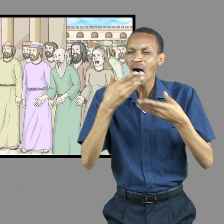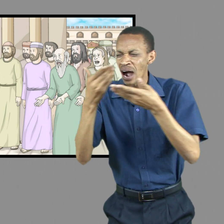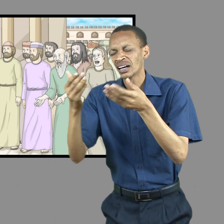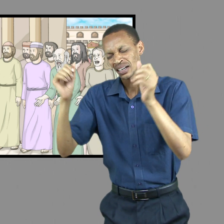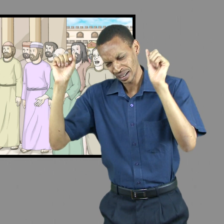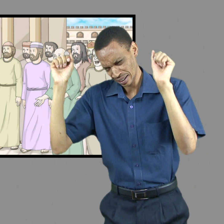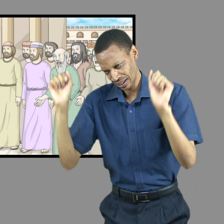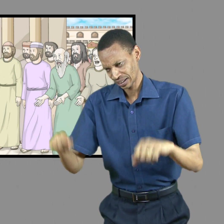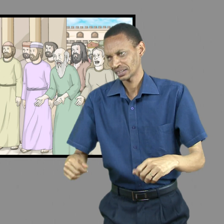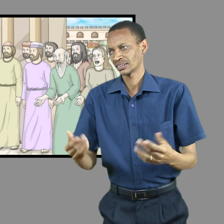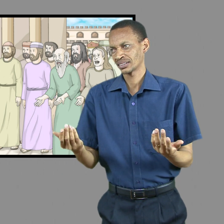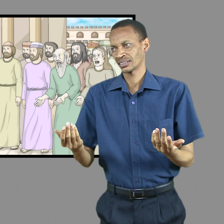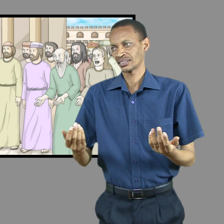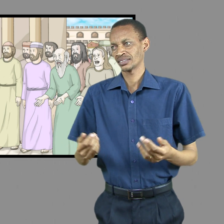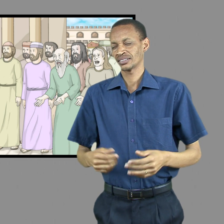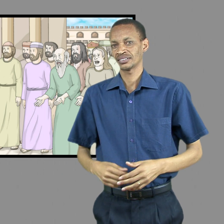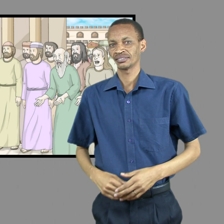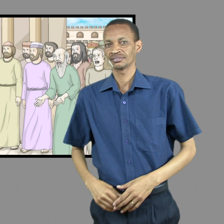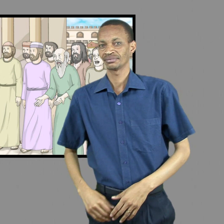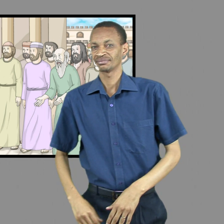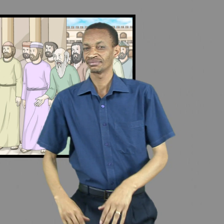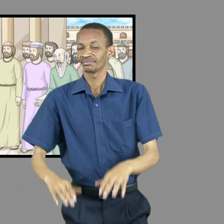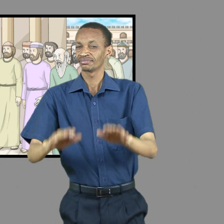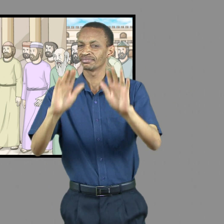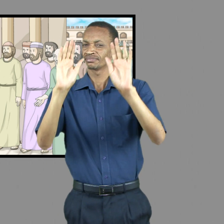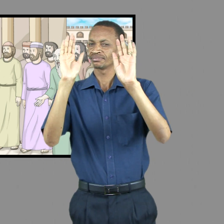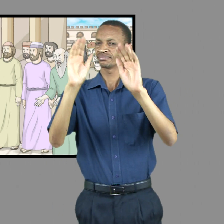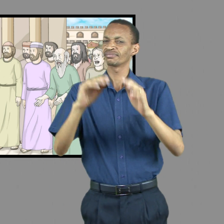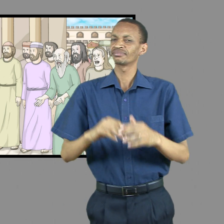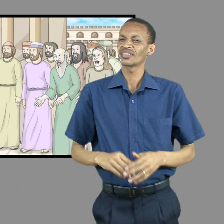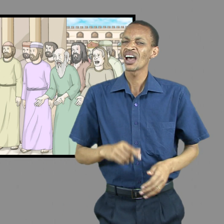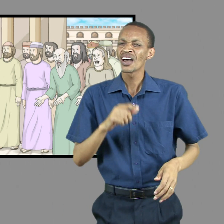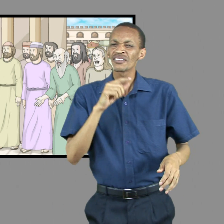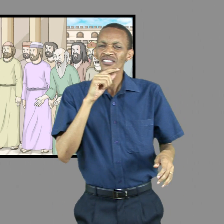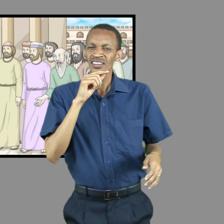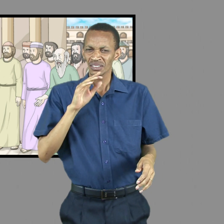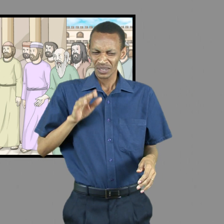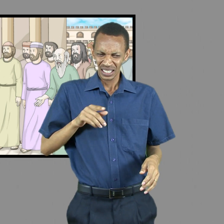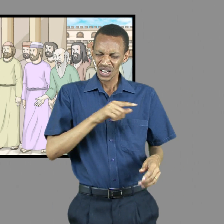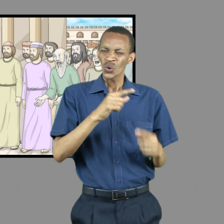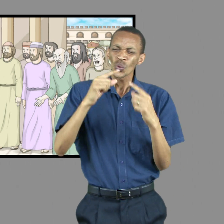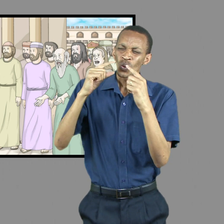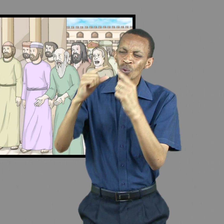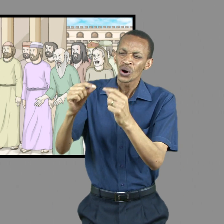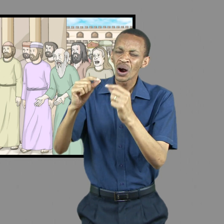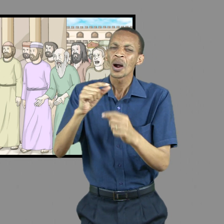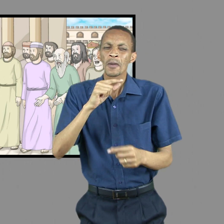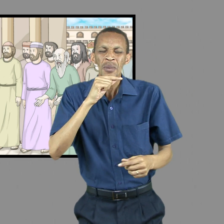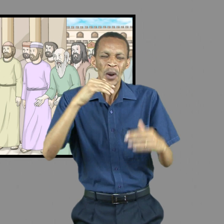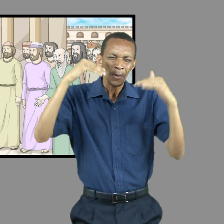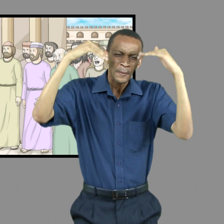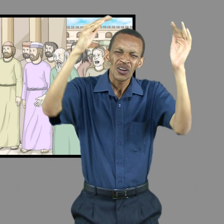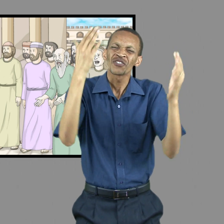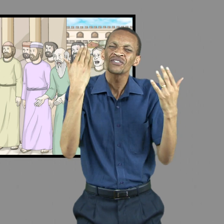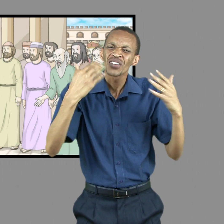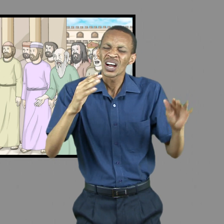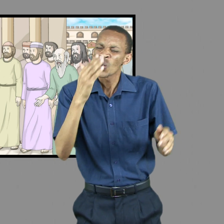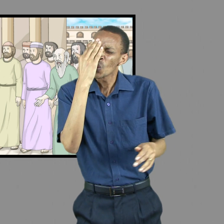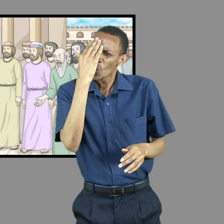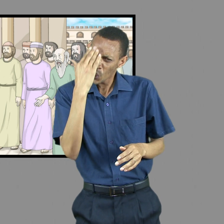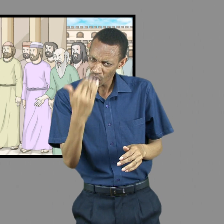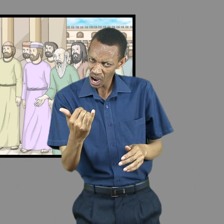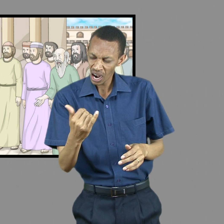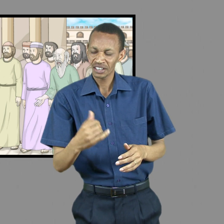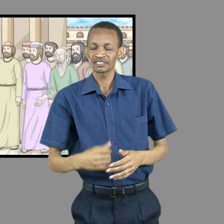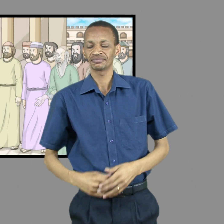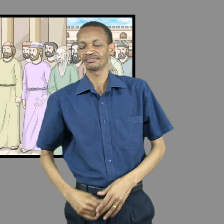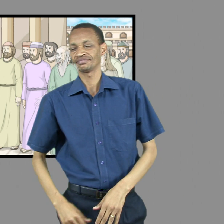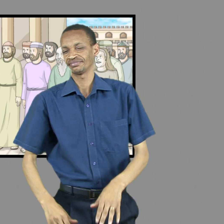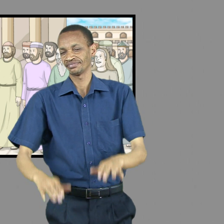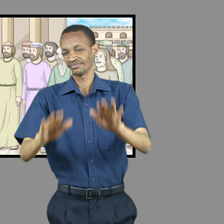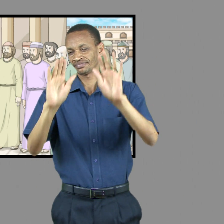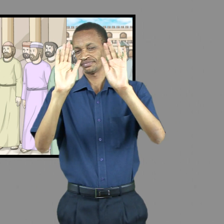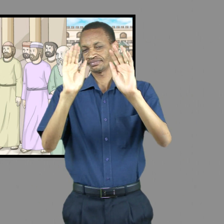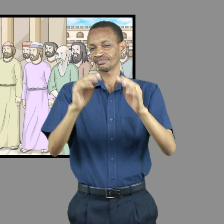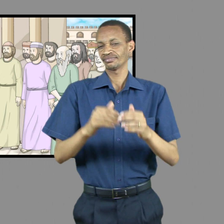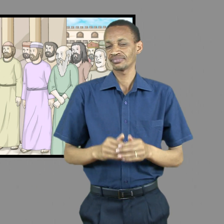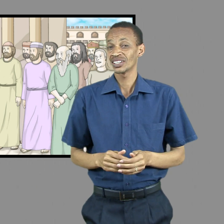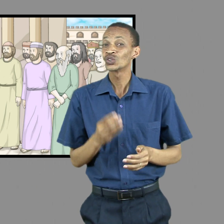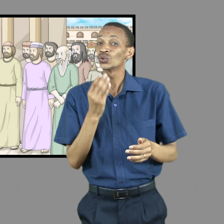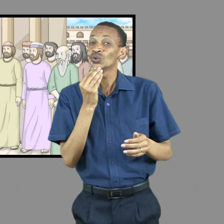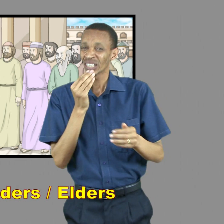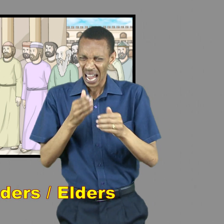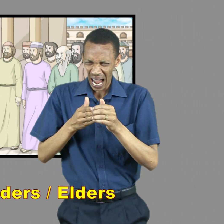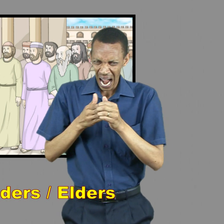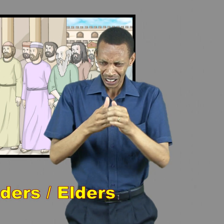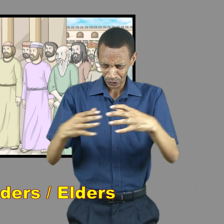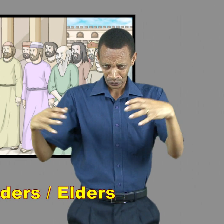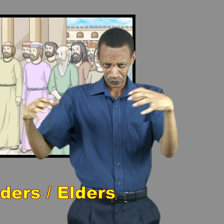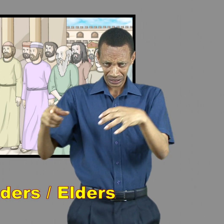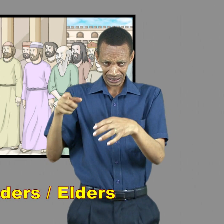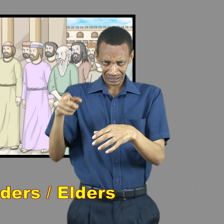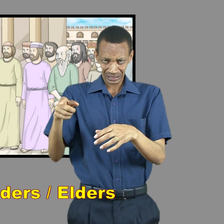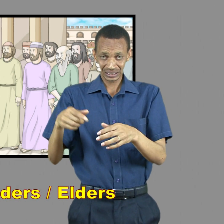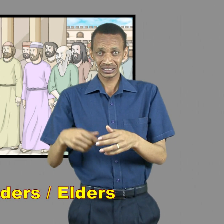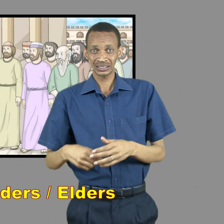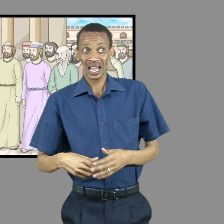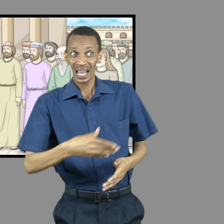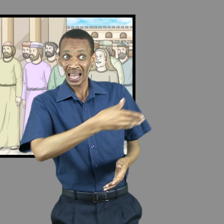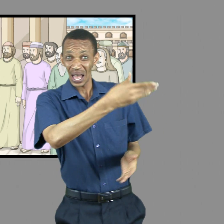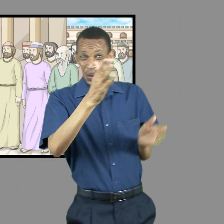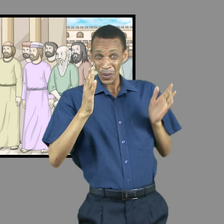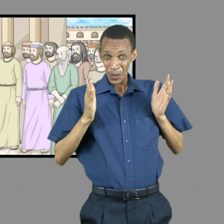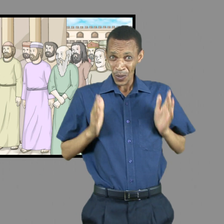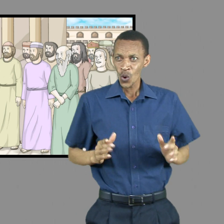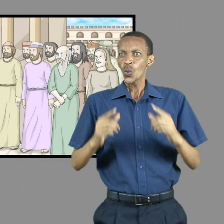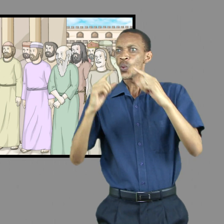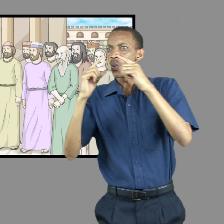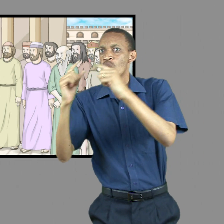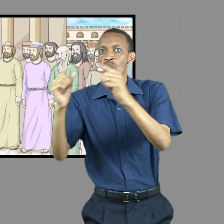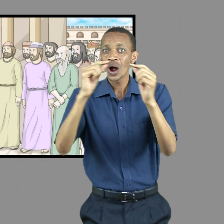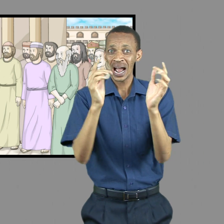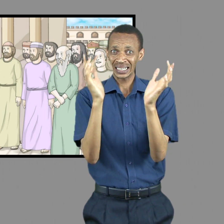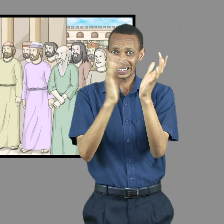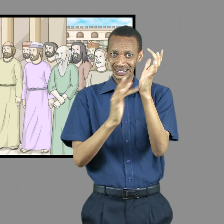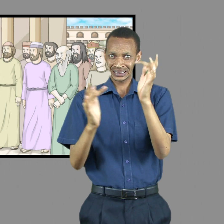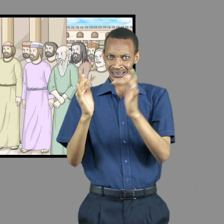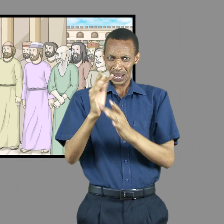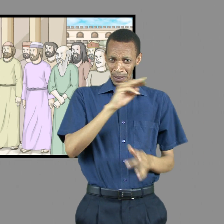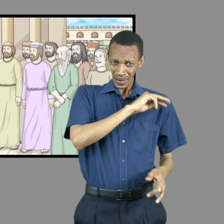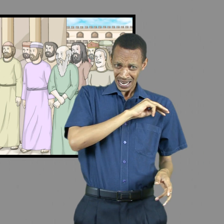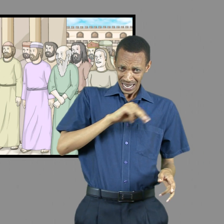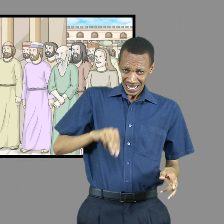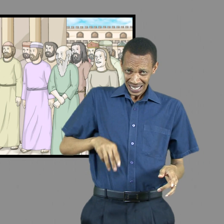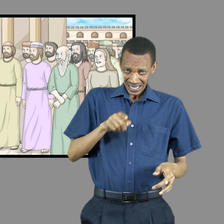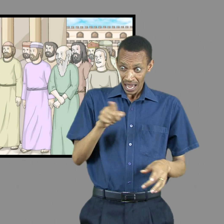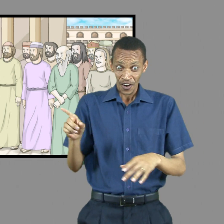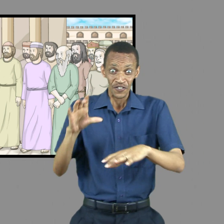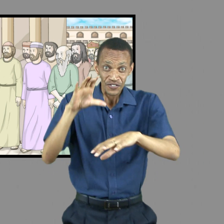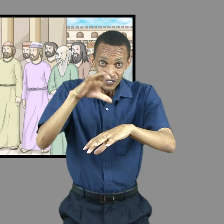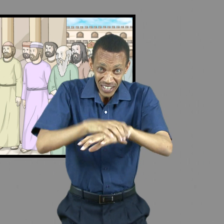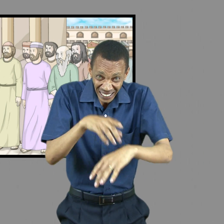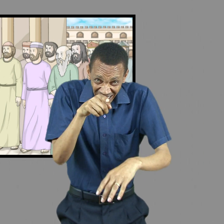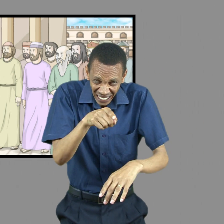His parents said this because they were afraid of the Jews.